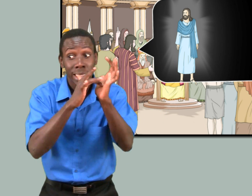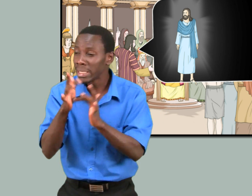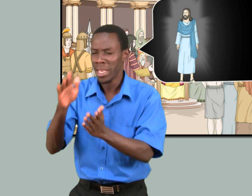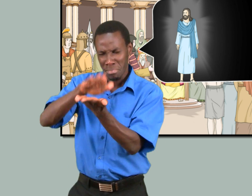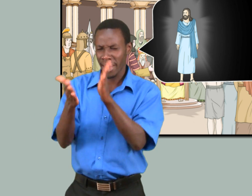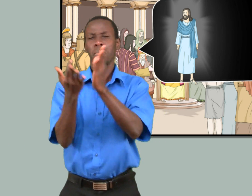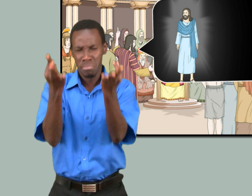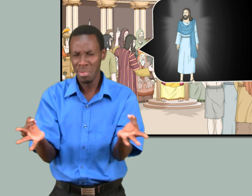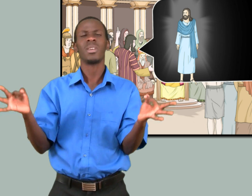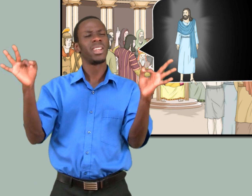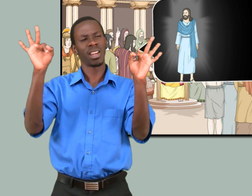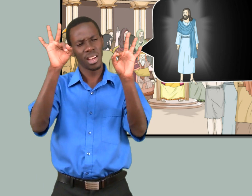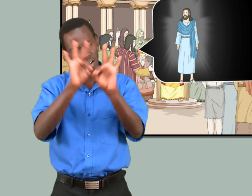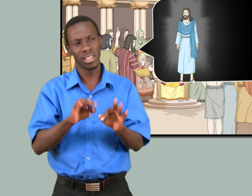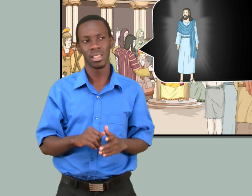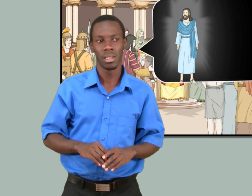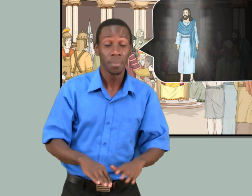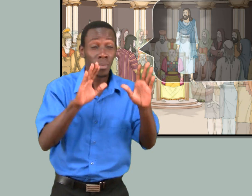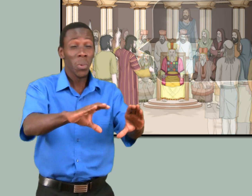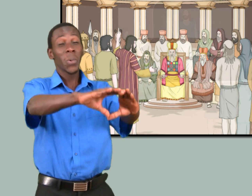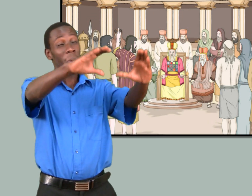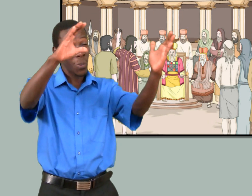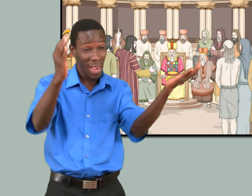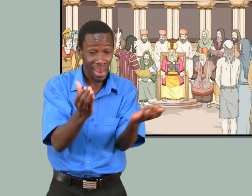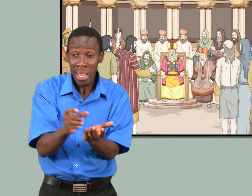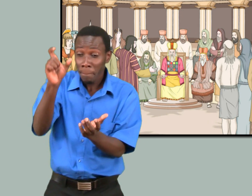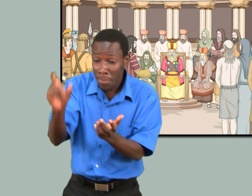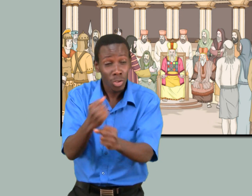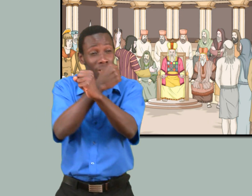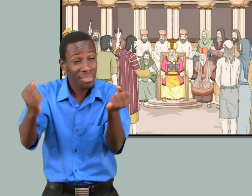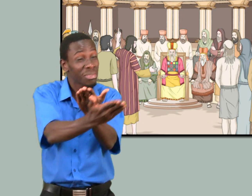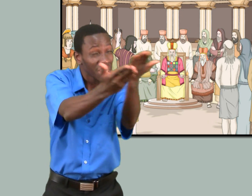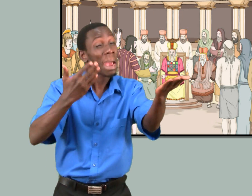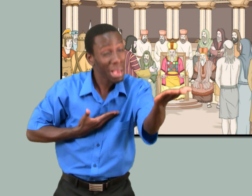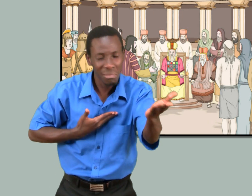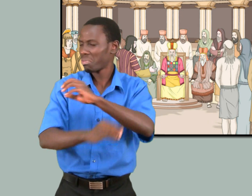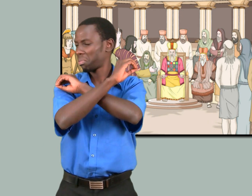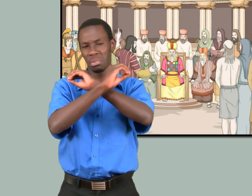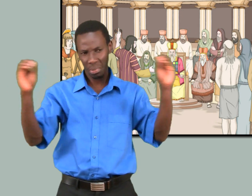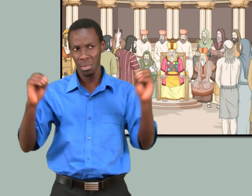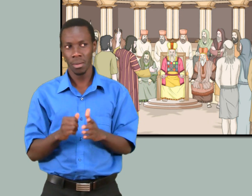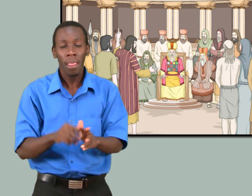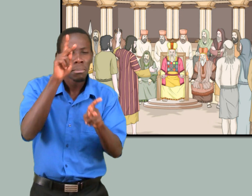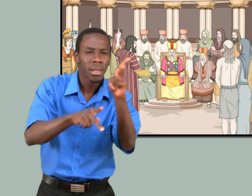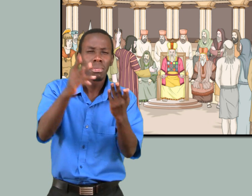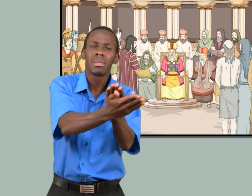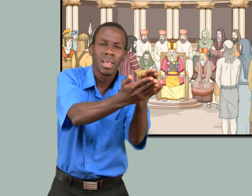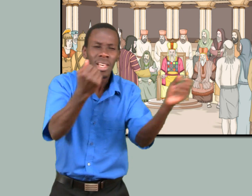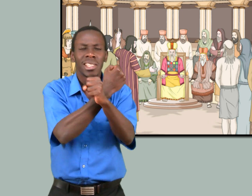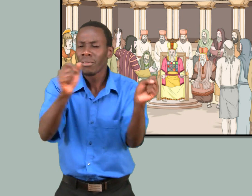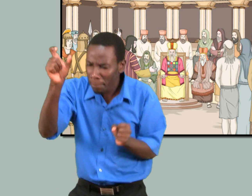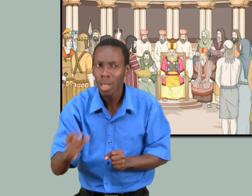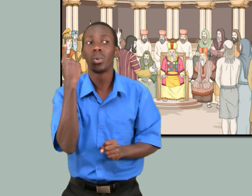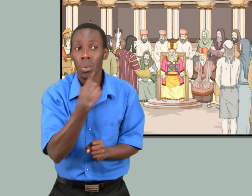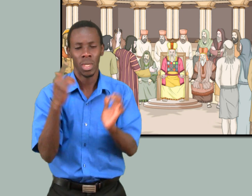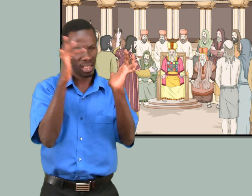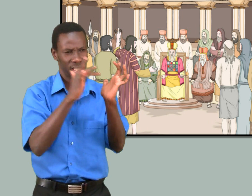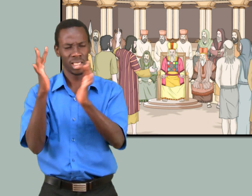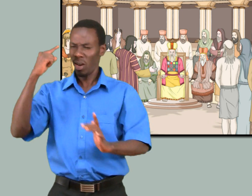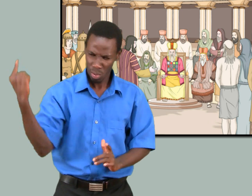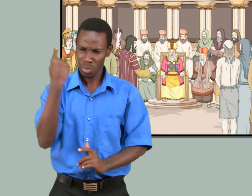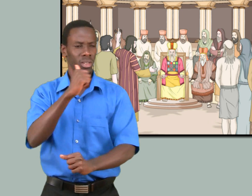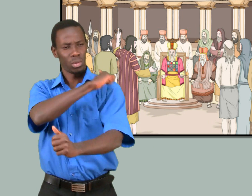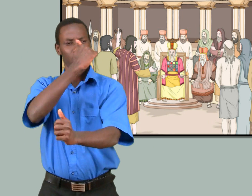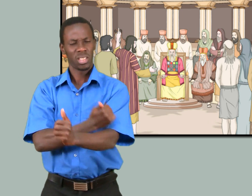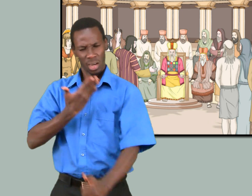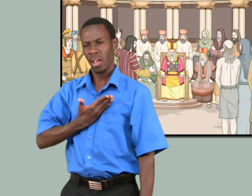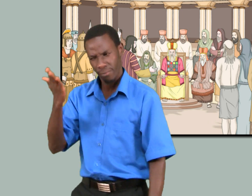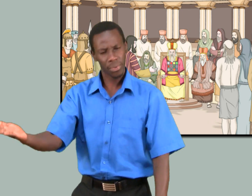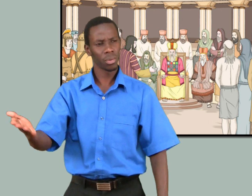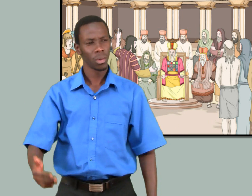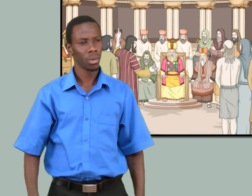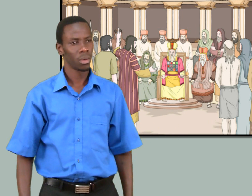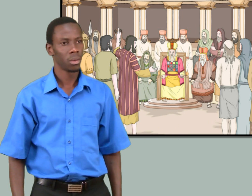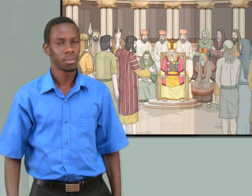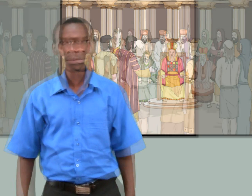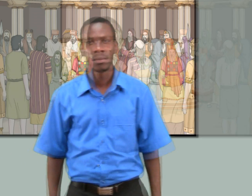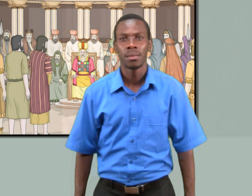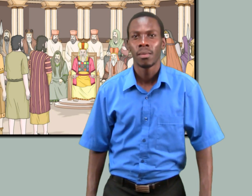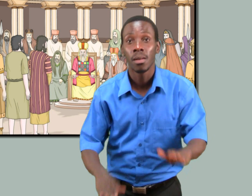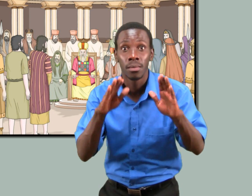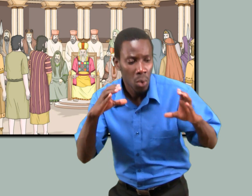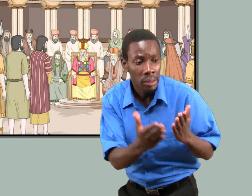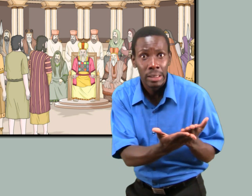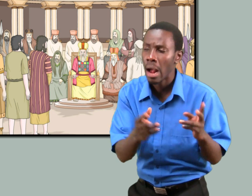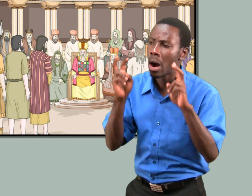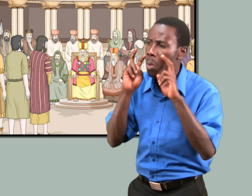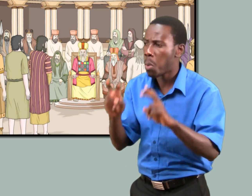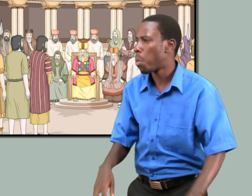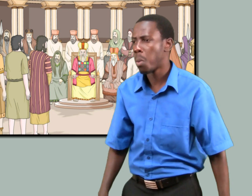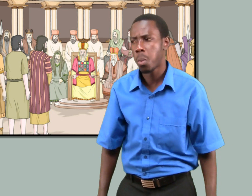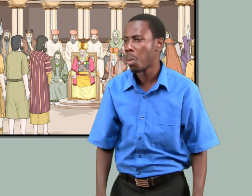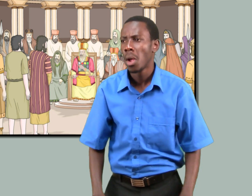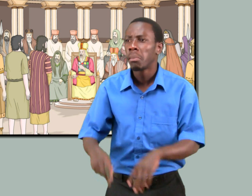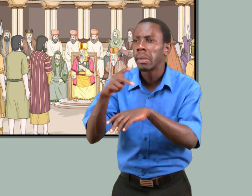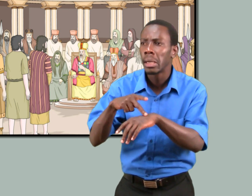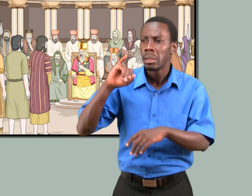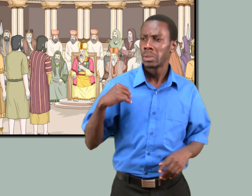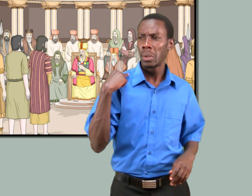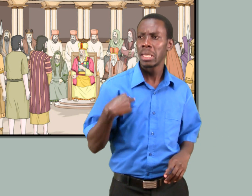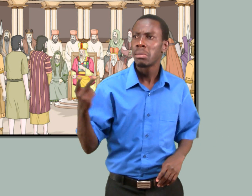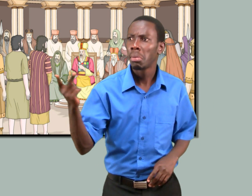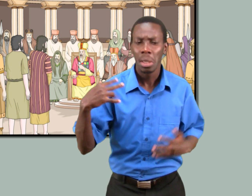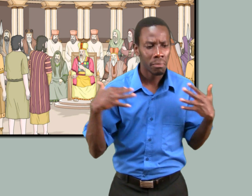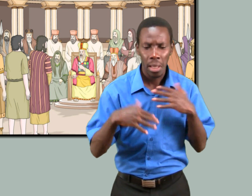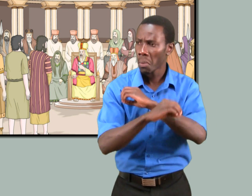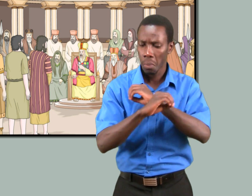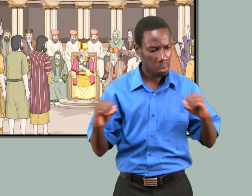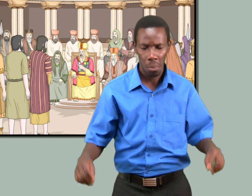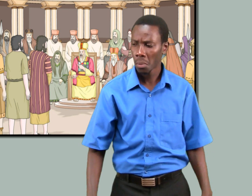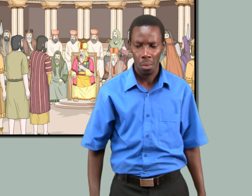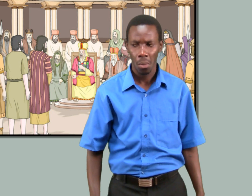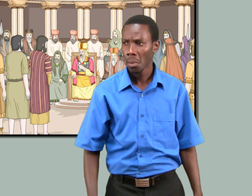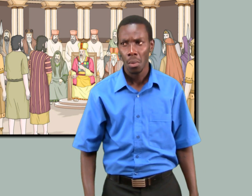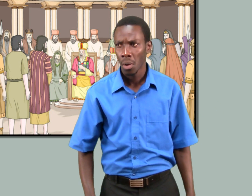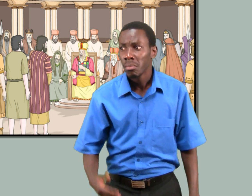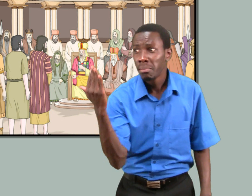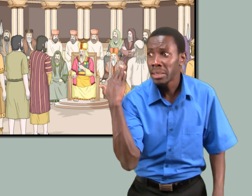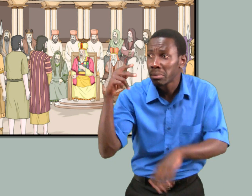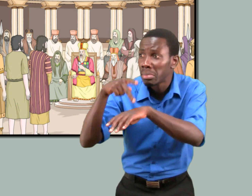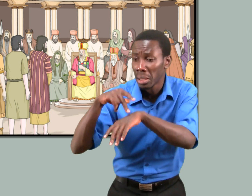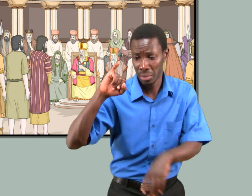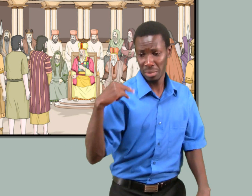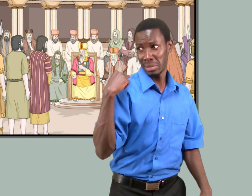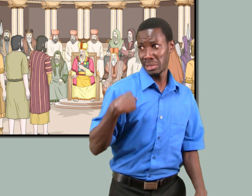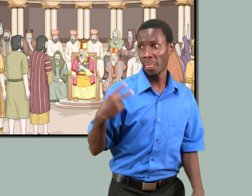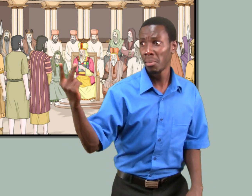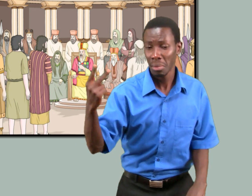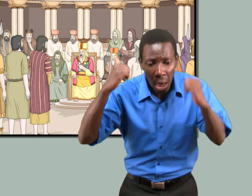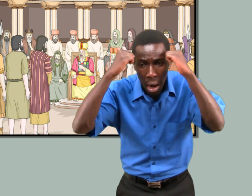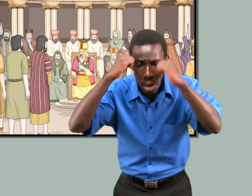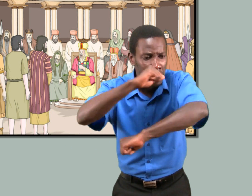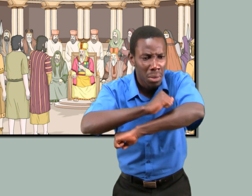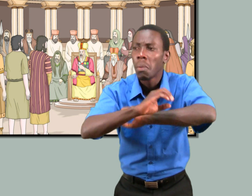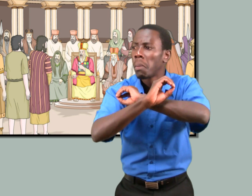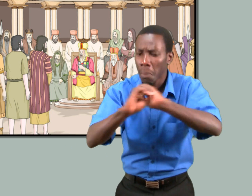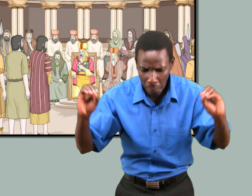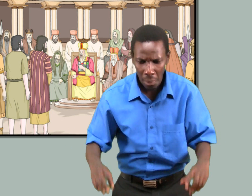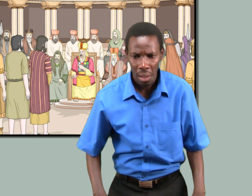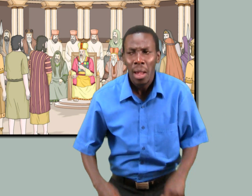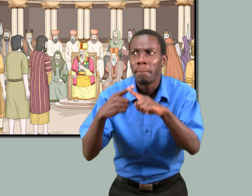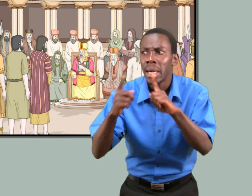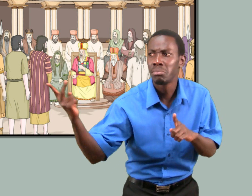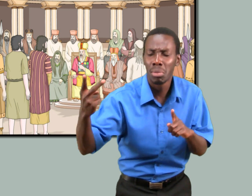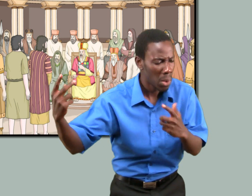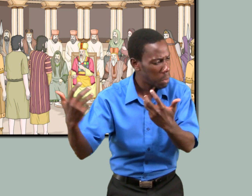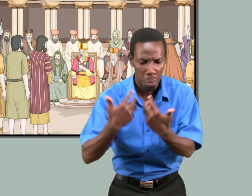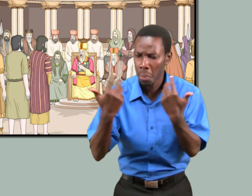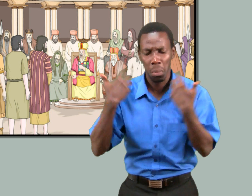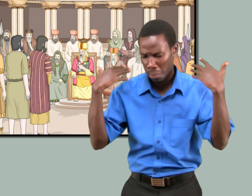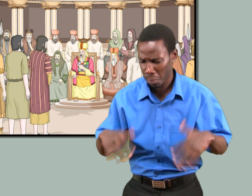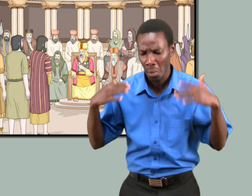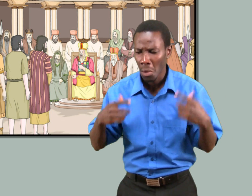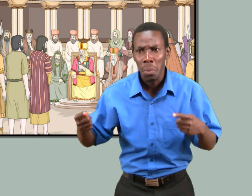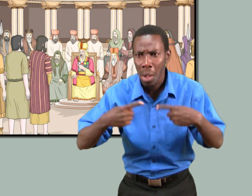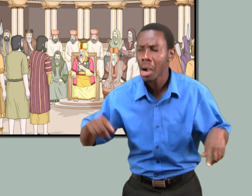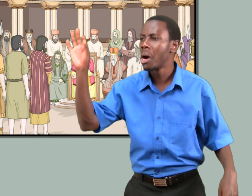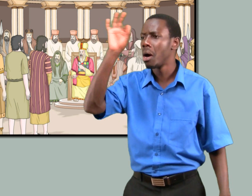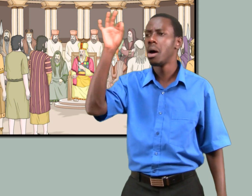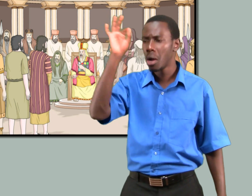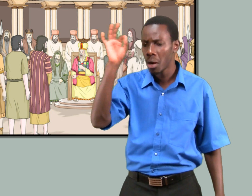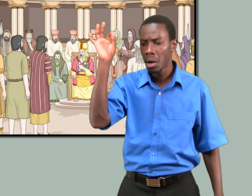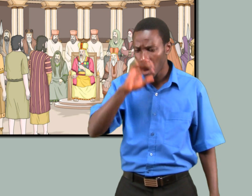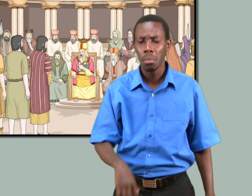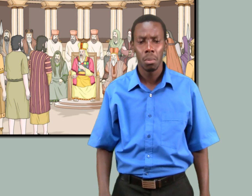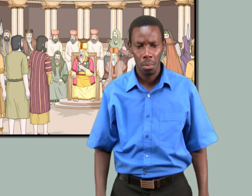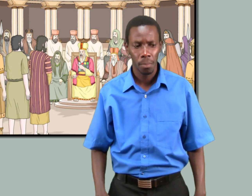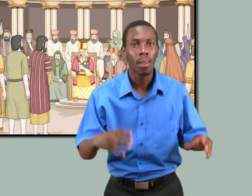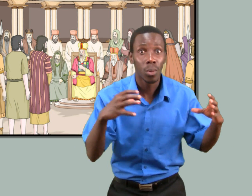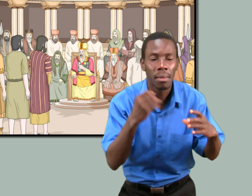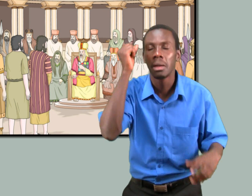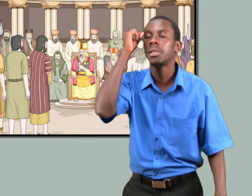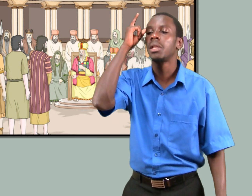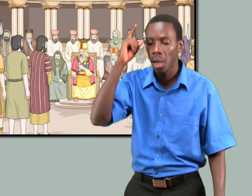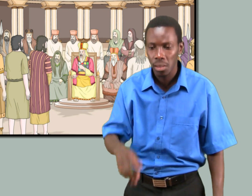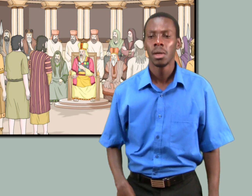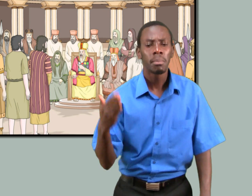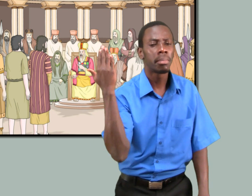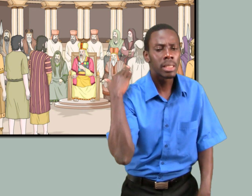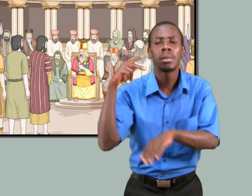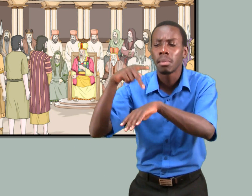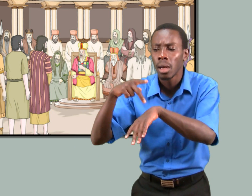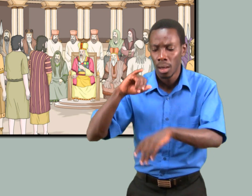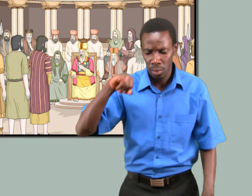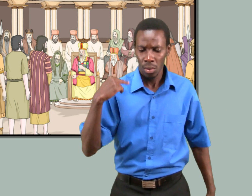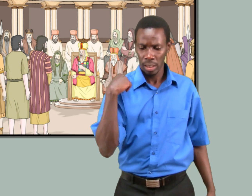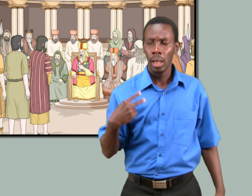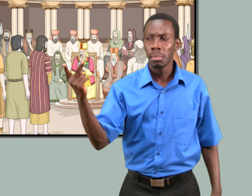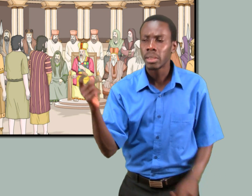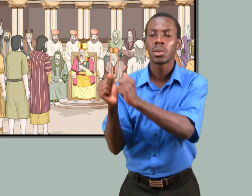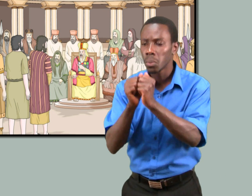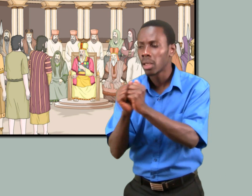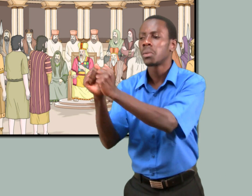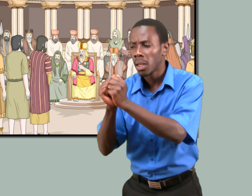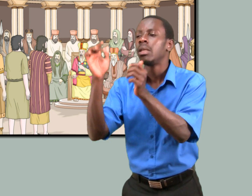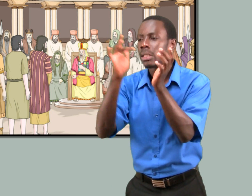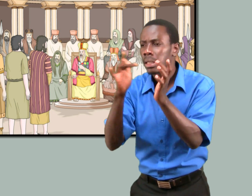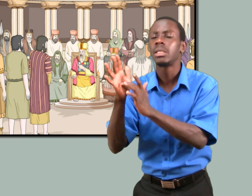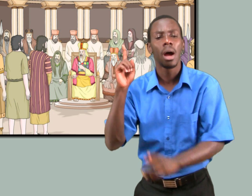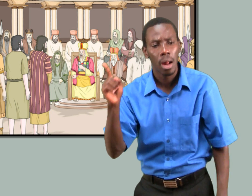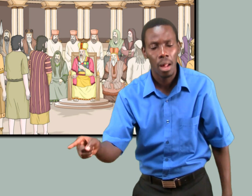When they saw the boldness of Peter and John and realized that they were unschooled, ordinary men, they marveled and took note that these men had been with Jesus.